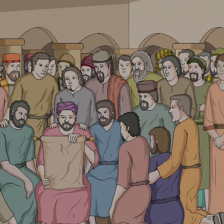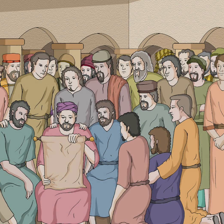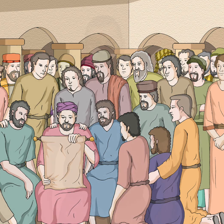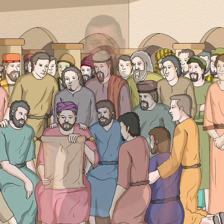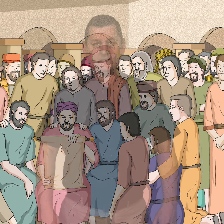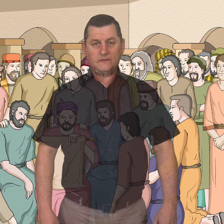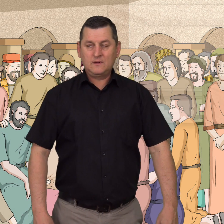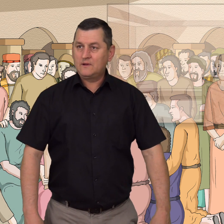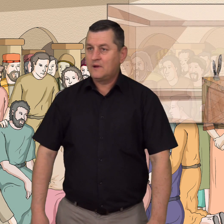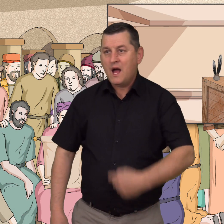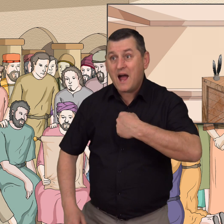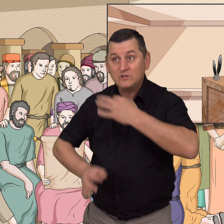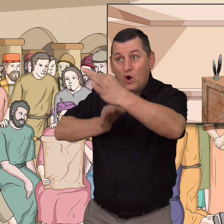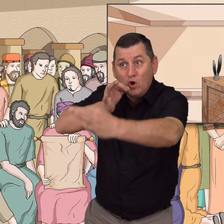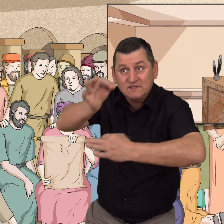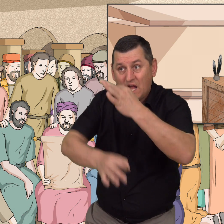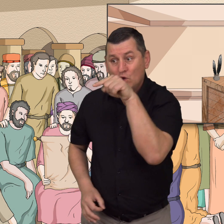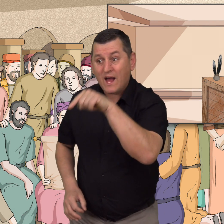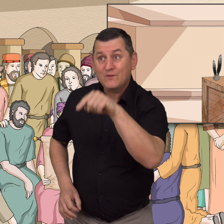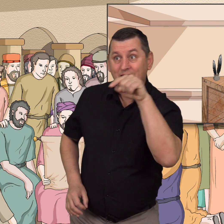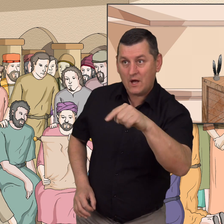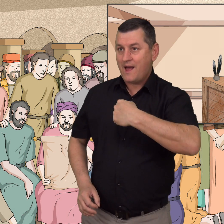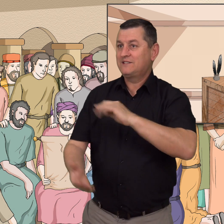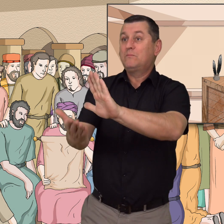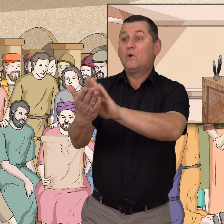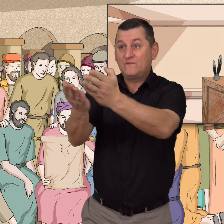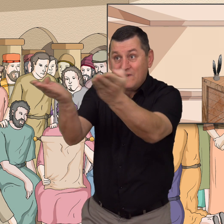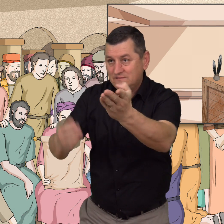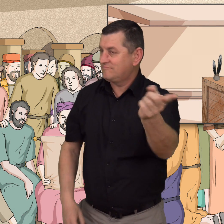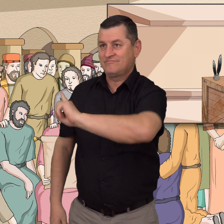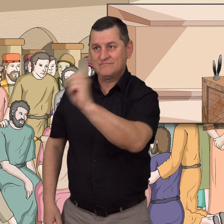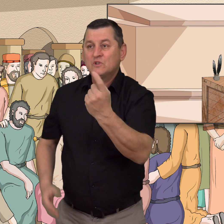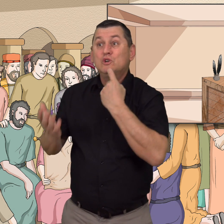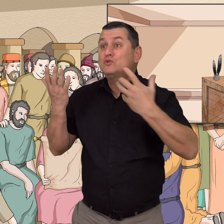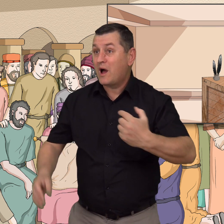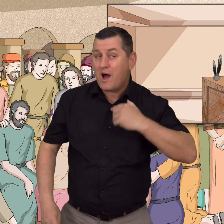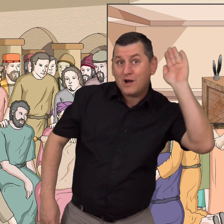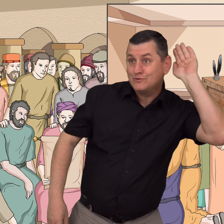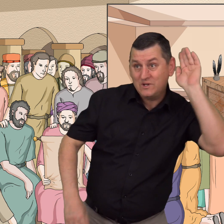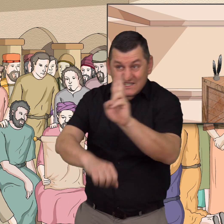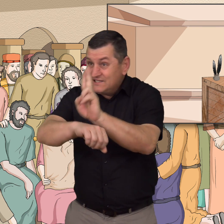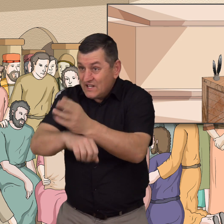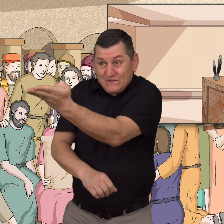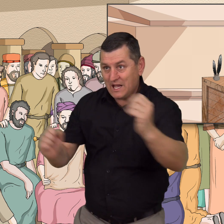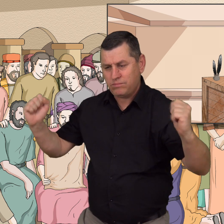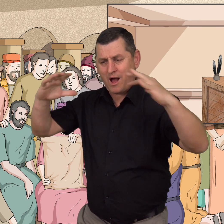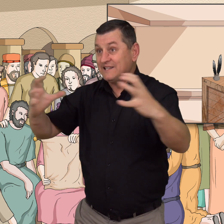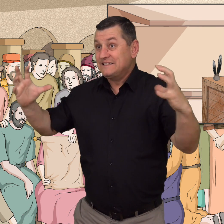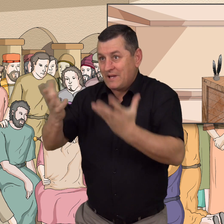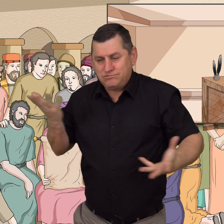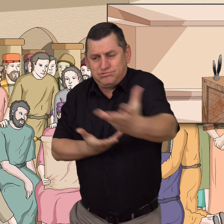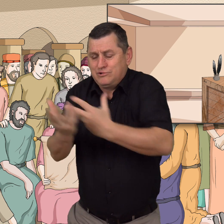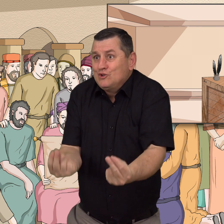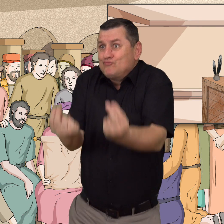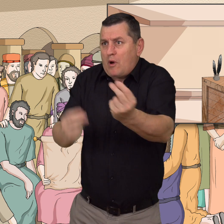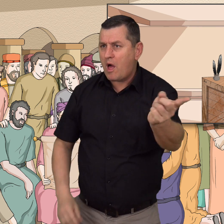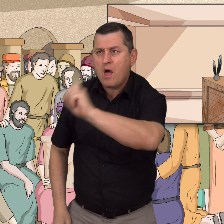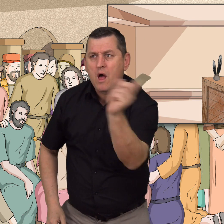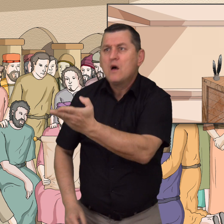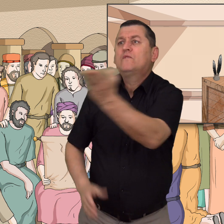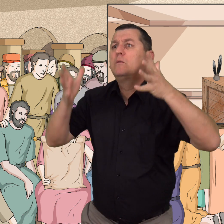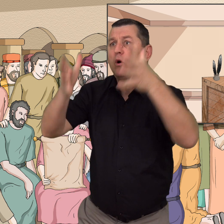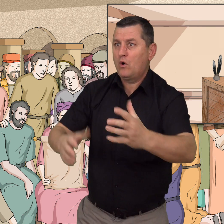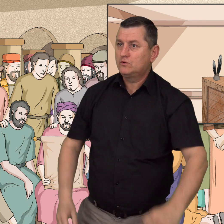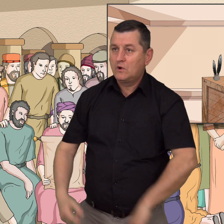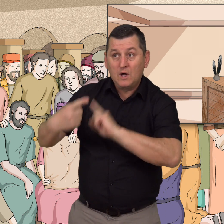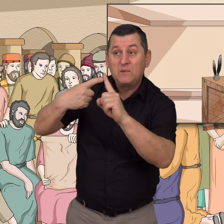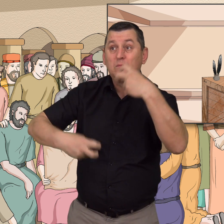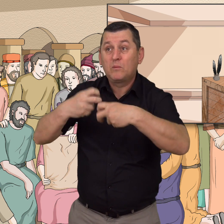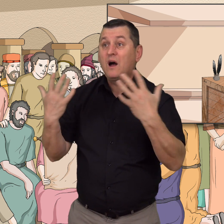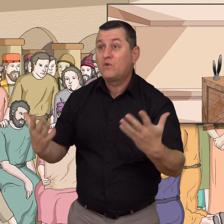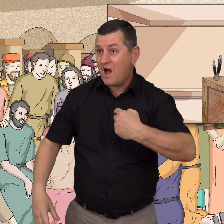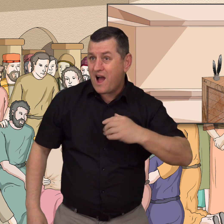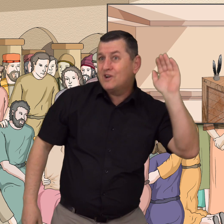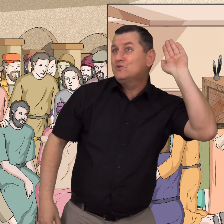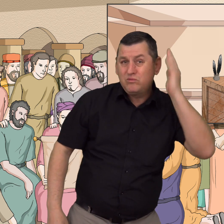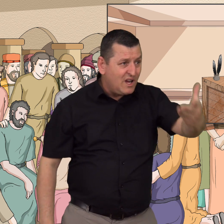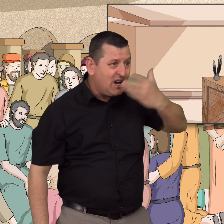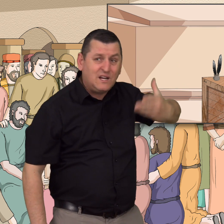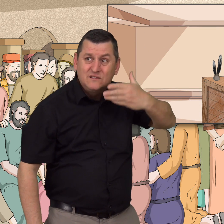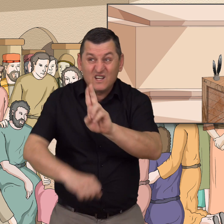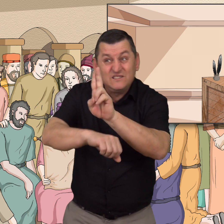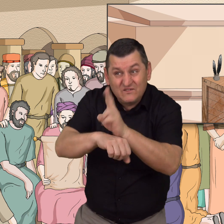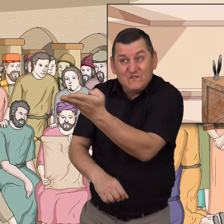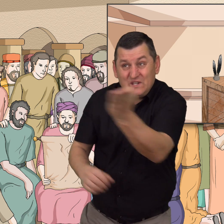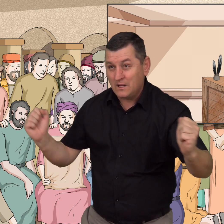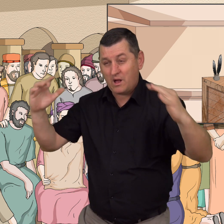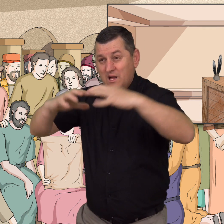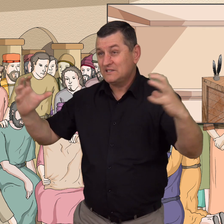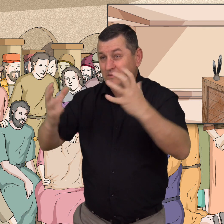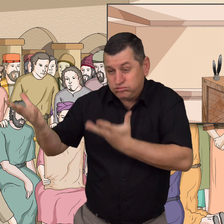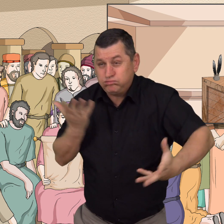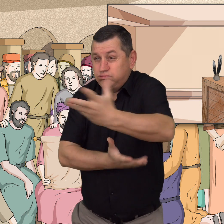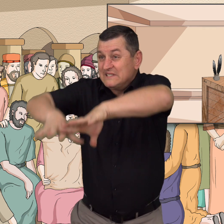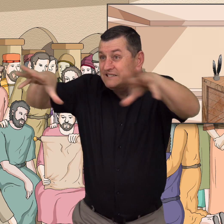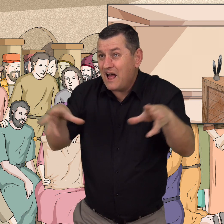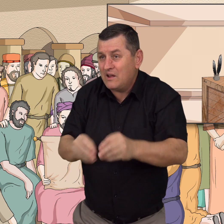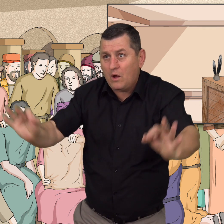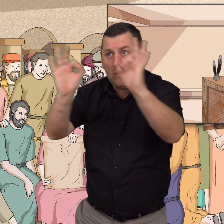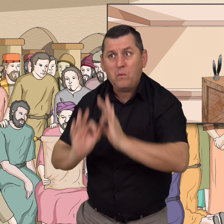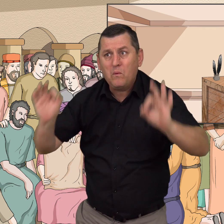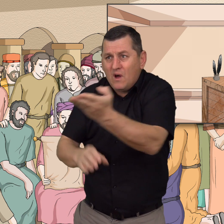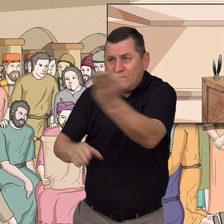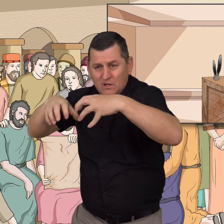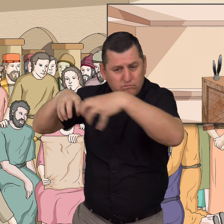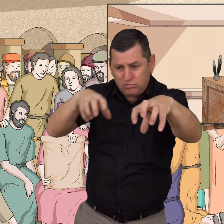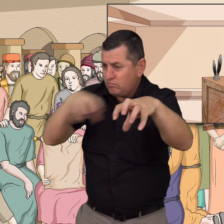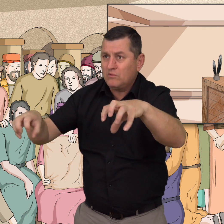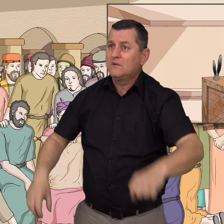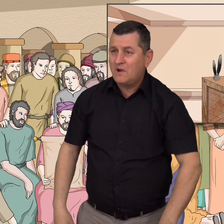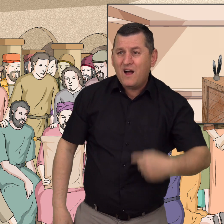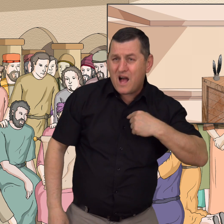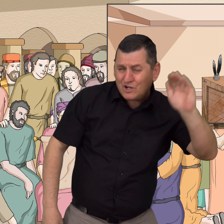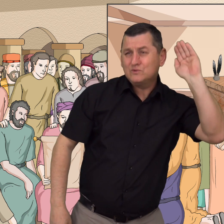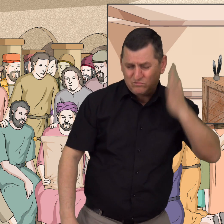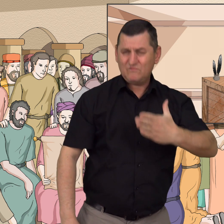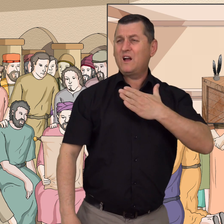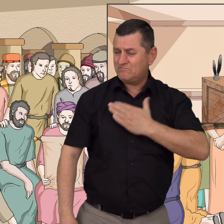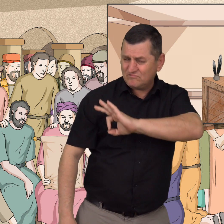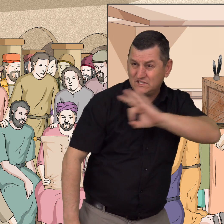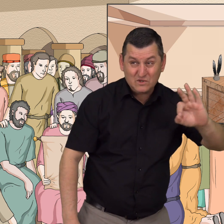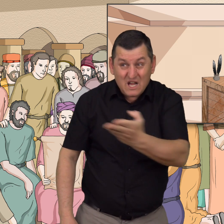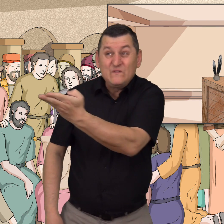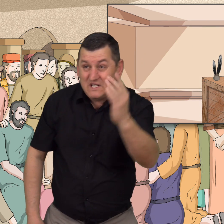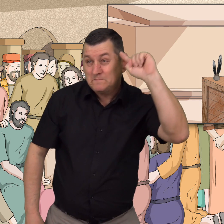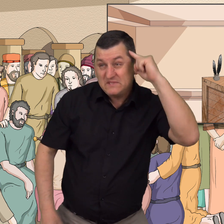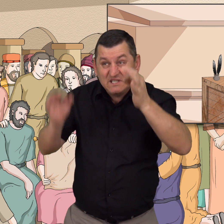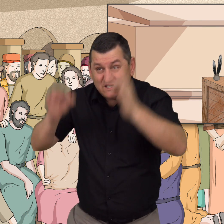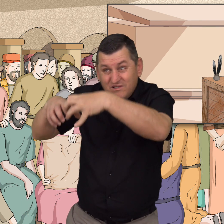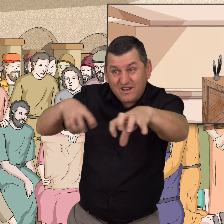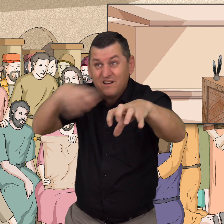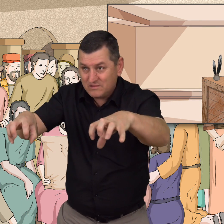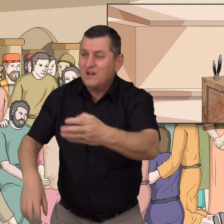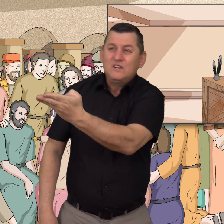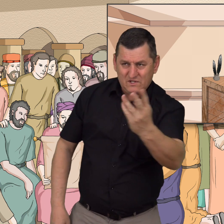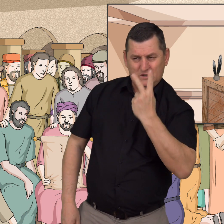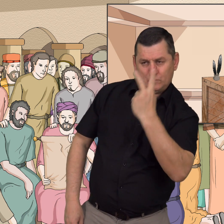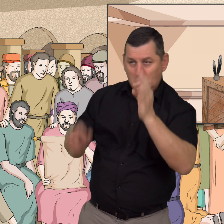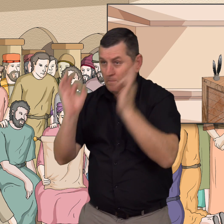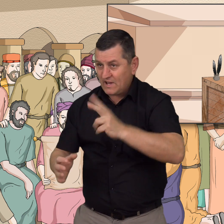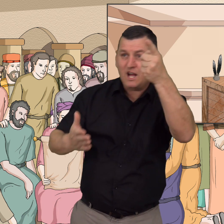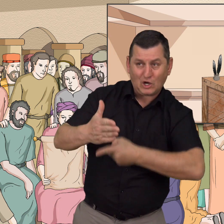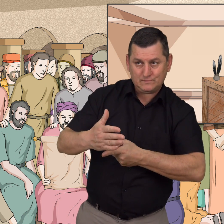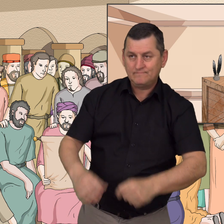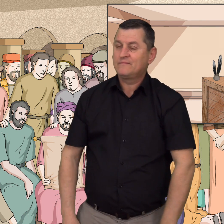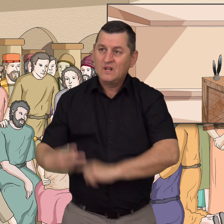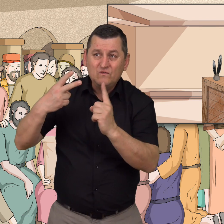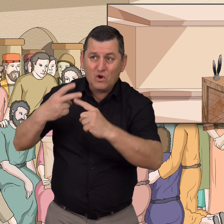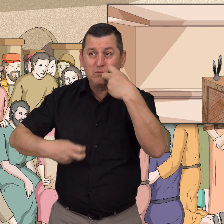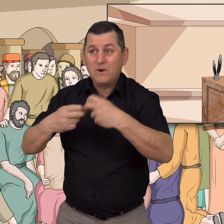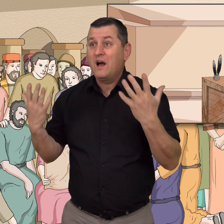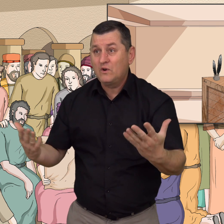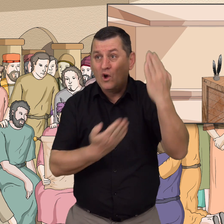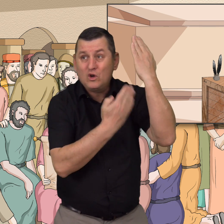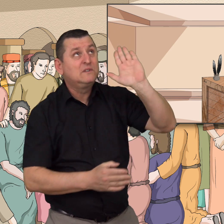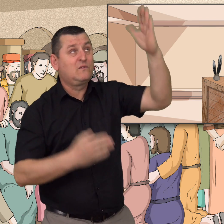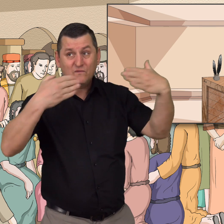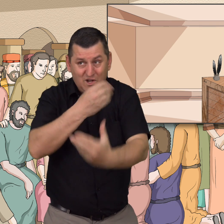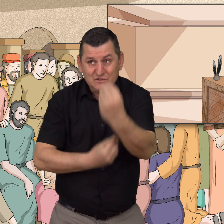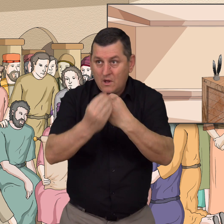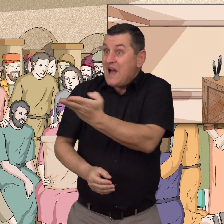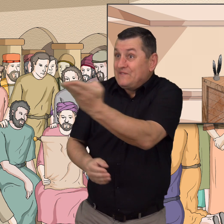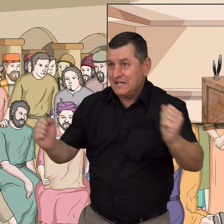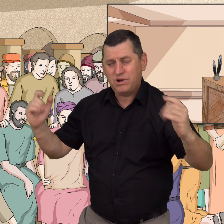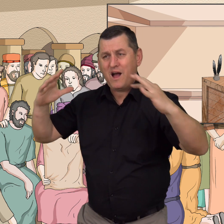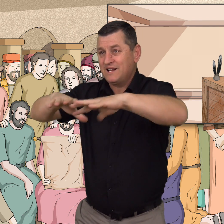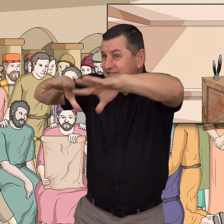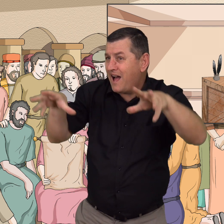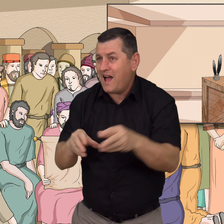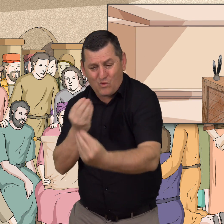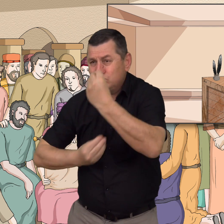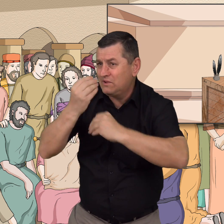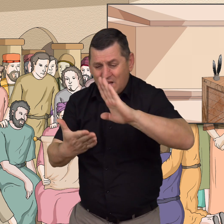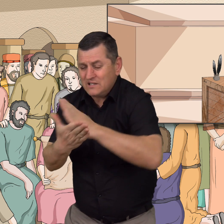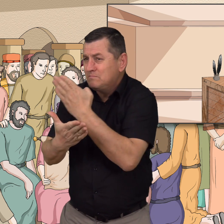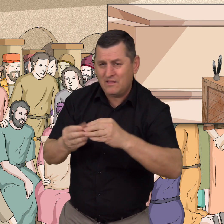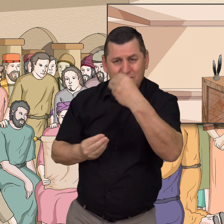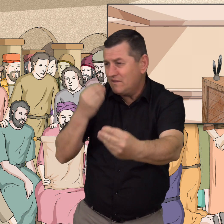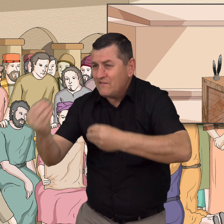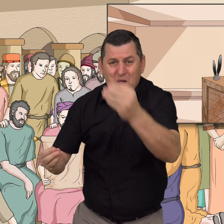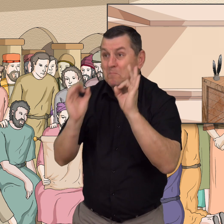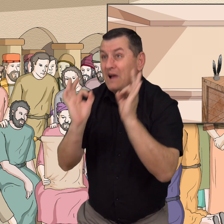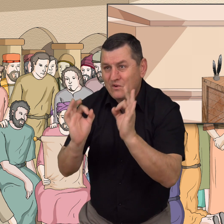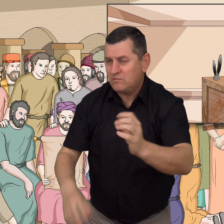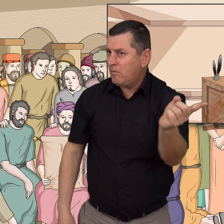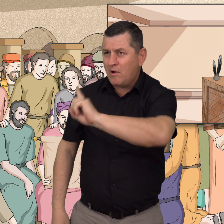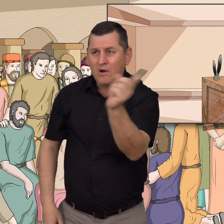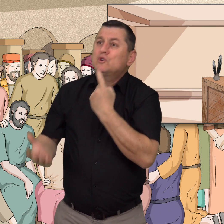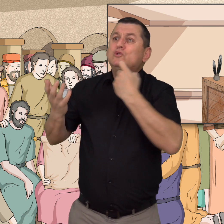In the following instructions I have no praise to offer, because your gatherings do more harm than good. First of all, I hear that when you come together as a church, there are divisions among you, and in part I believe it. And indeed, there must be differences among you to show which of you are approved.